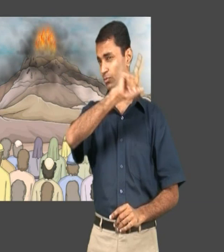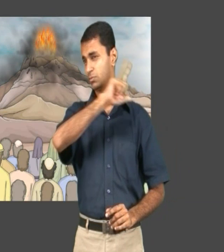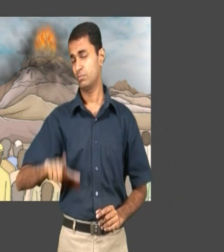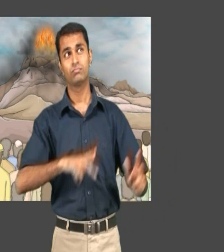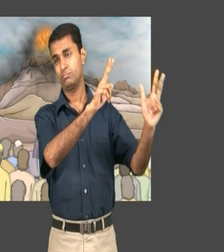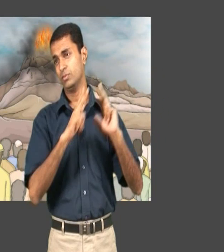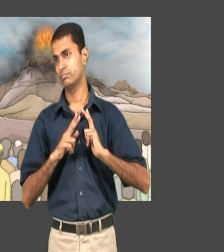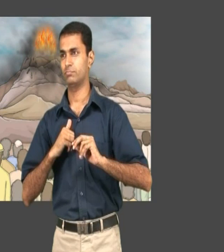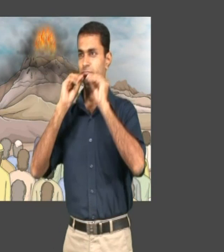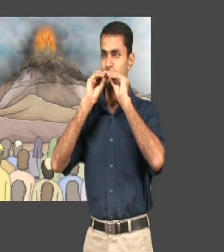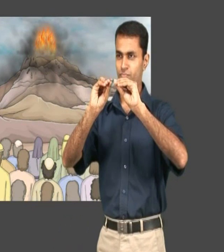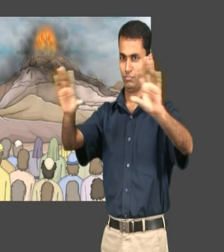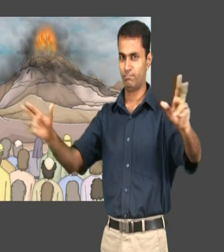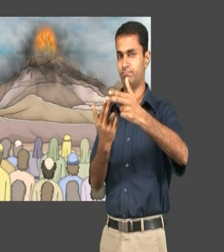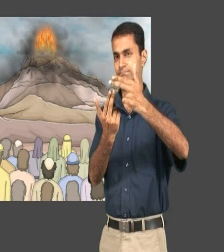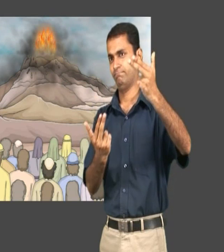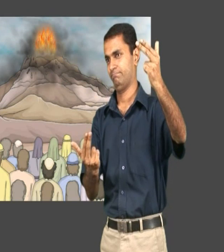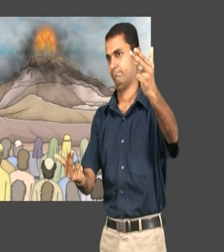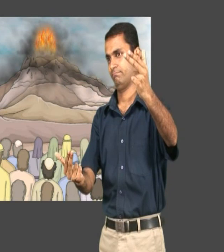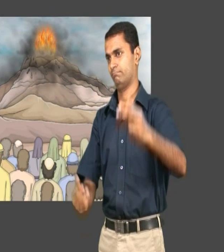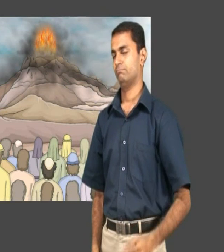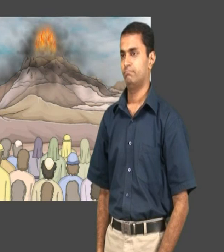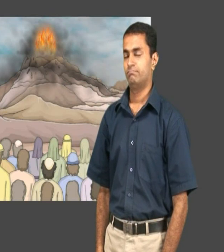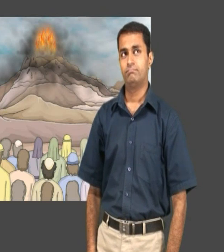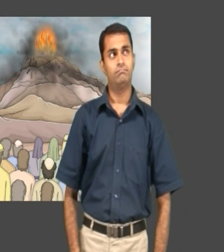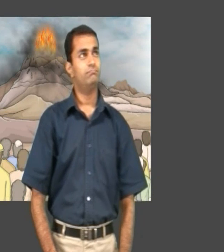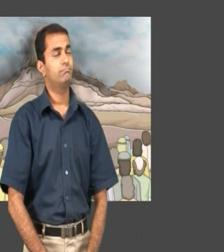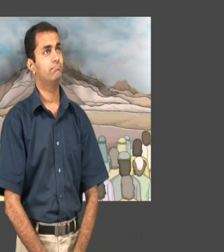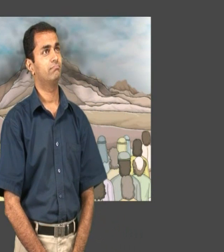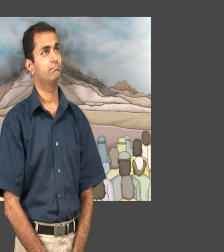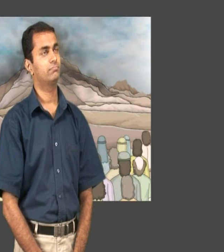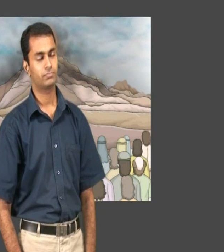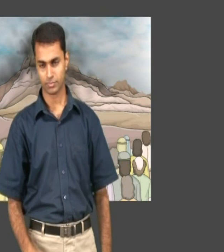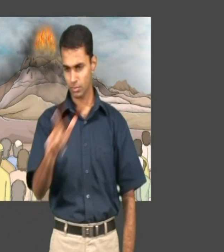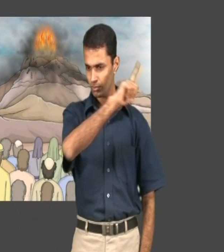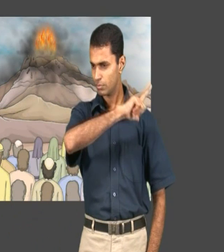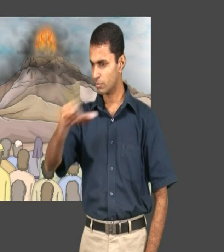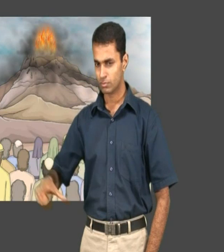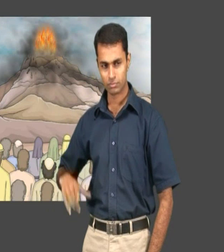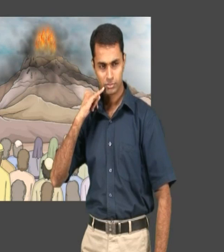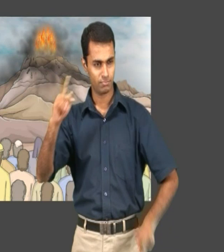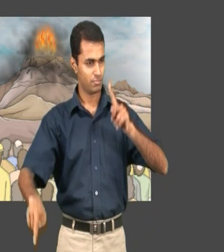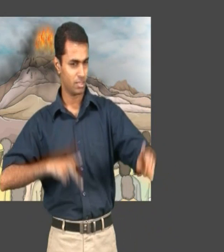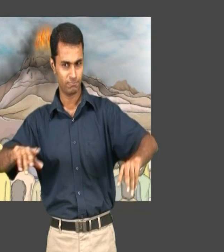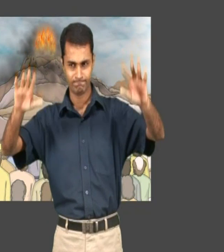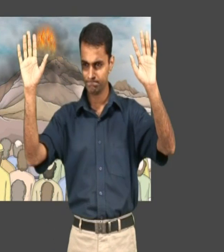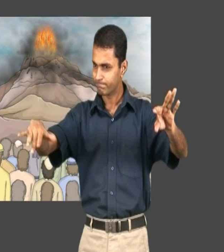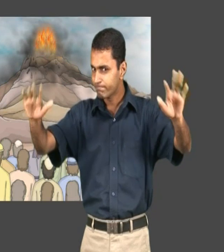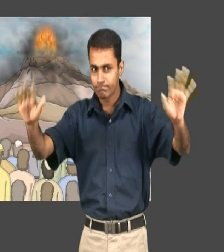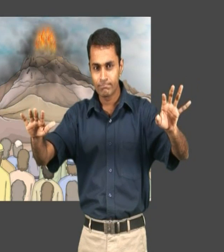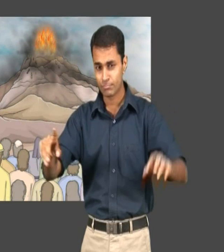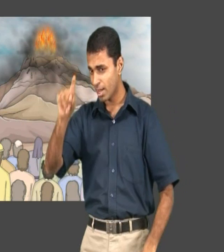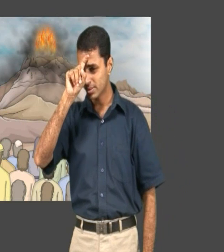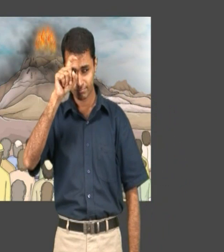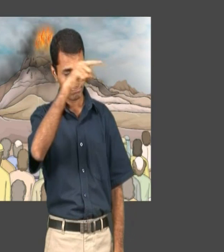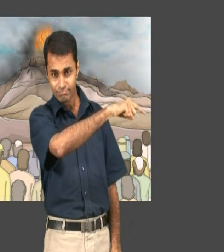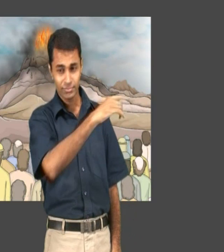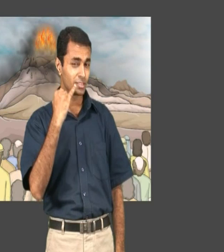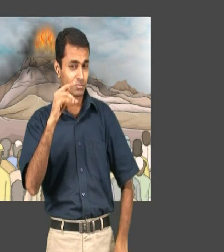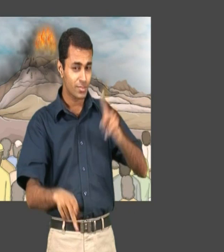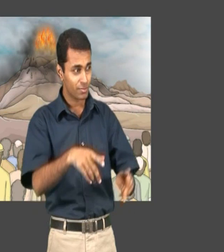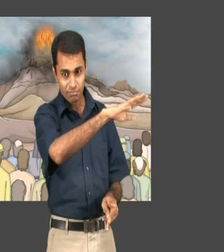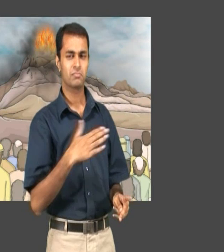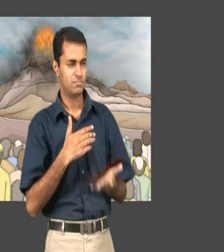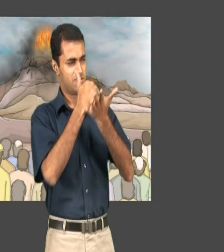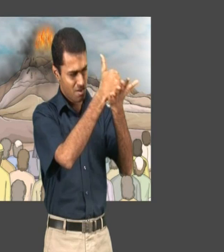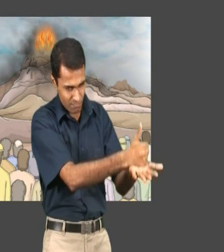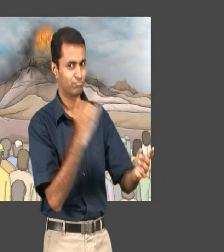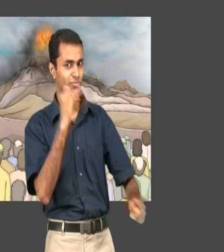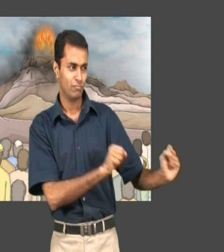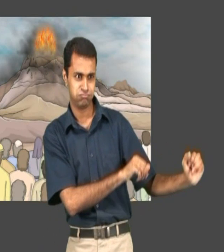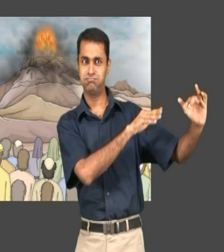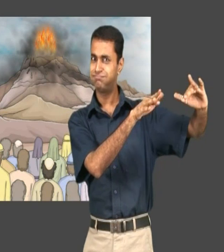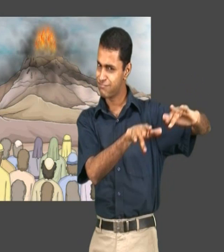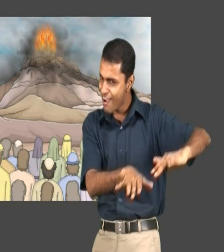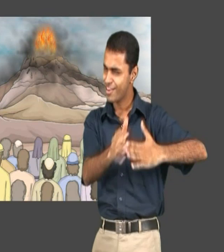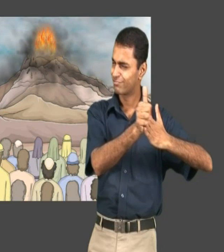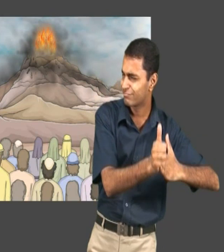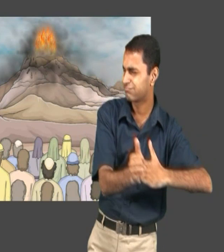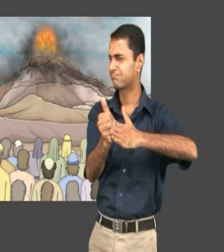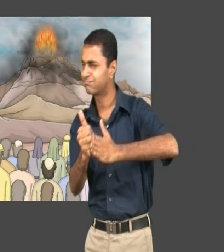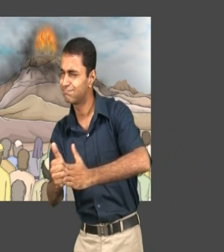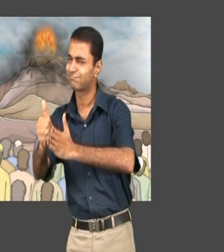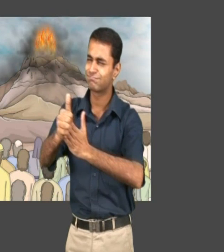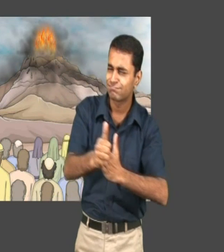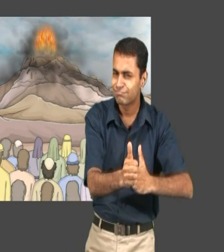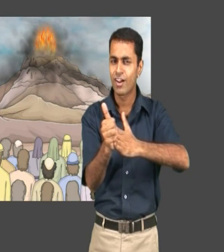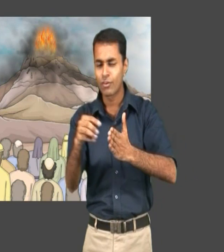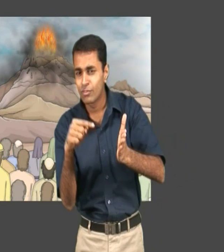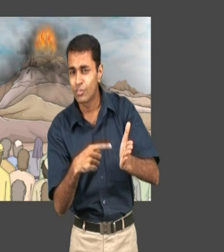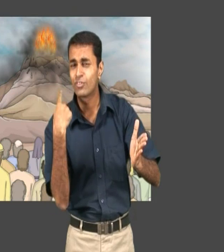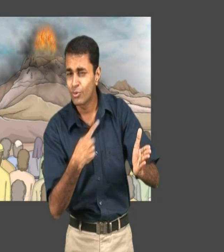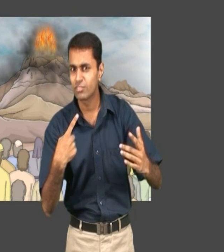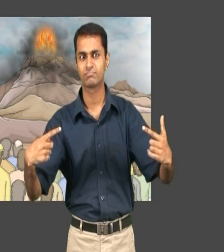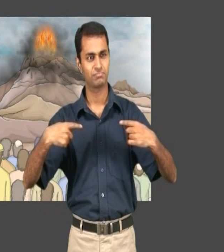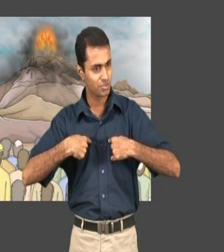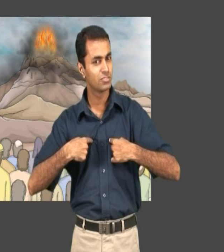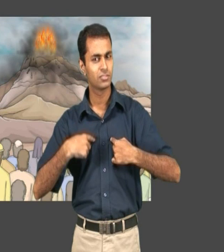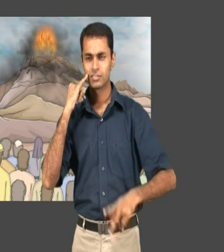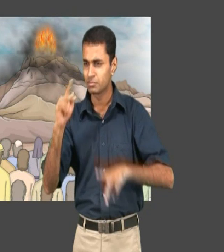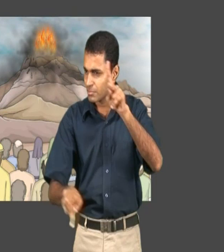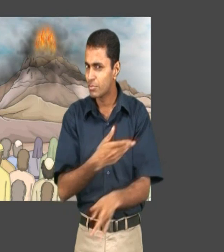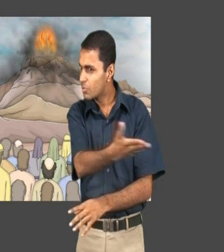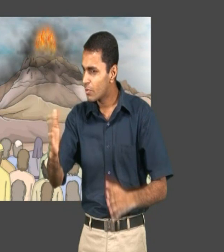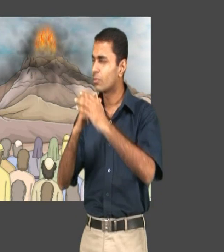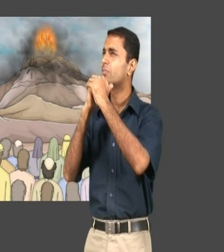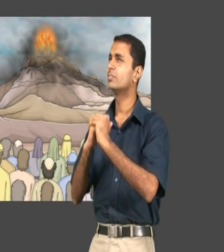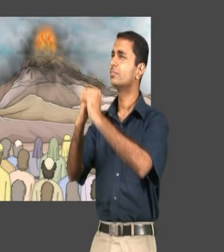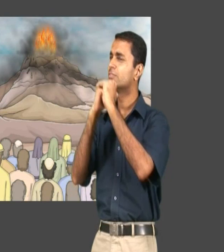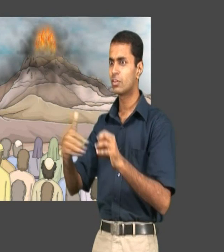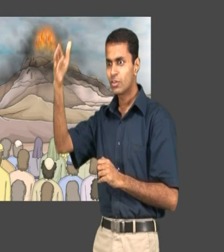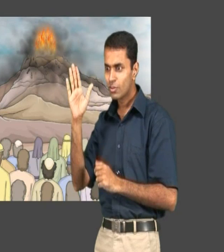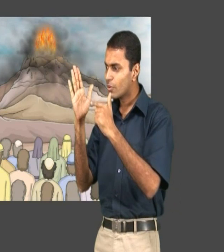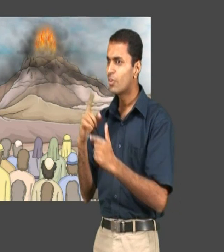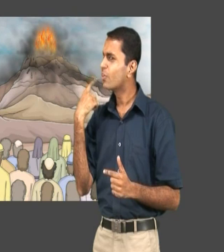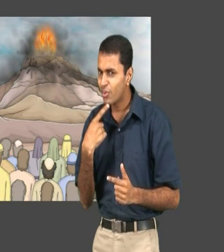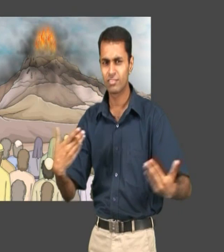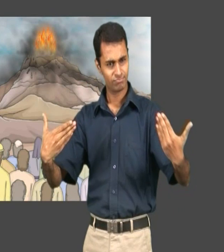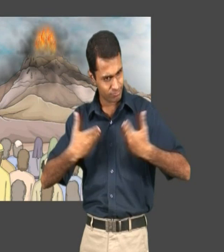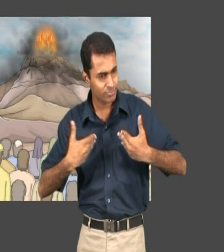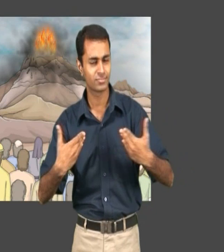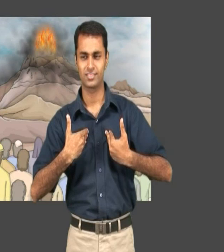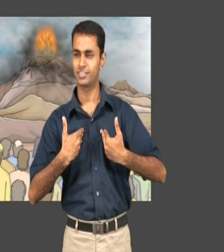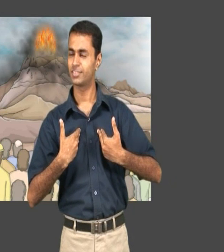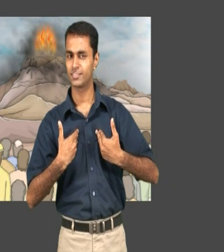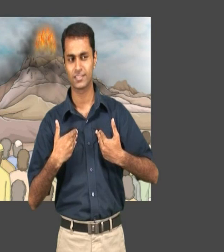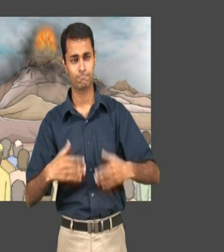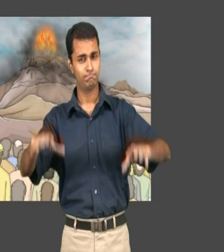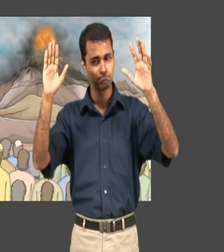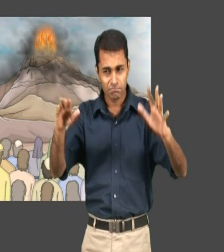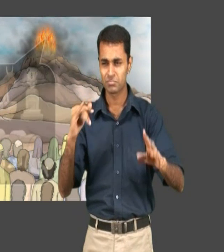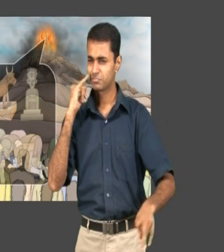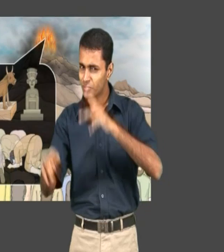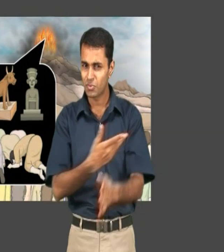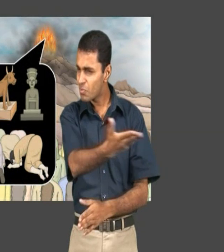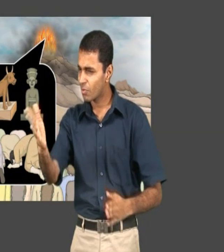And God spoke all these words: “I am the LORD your God, who brought you out of the land of Egypt, out of the house of slavery.